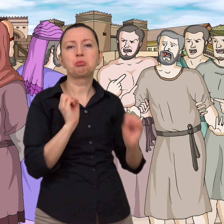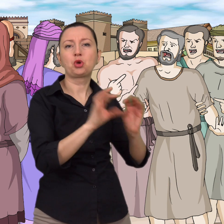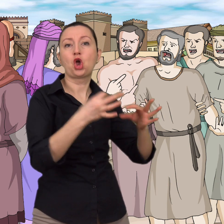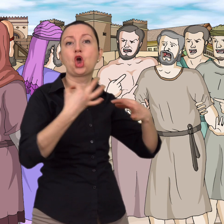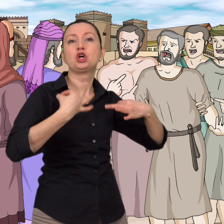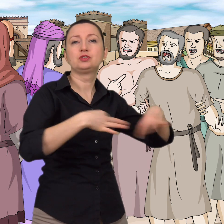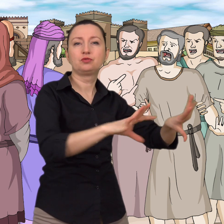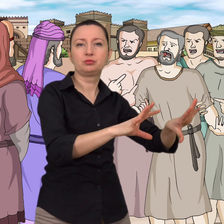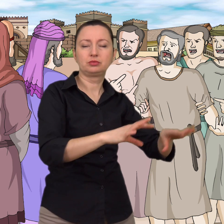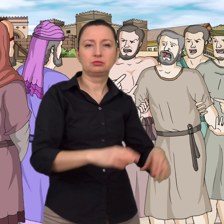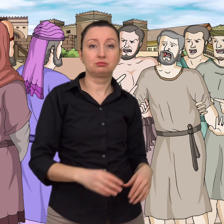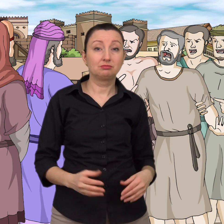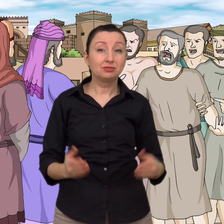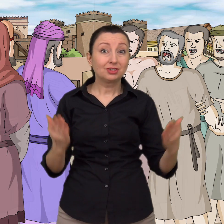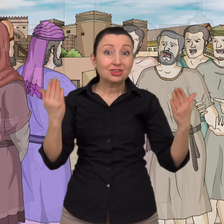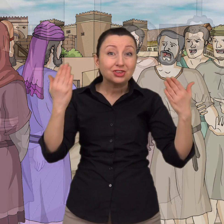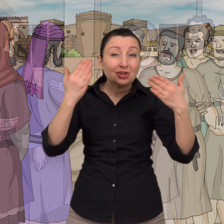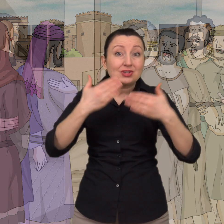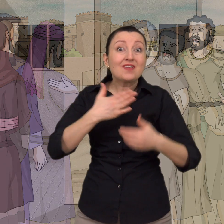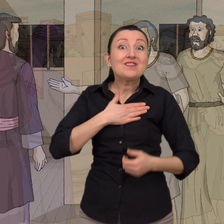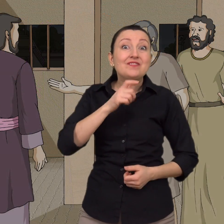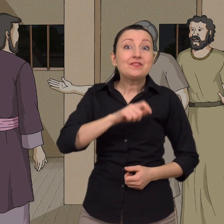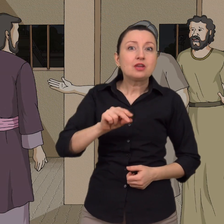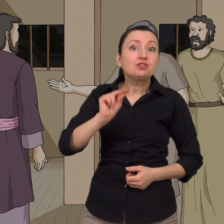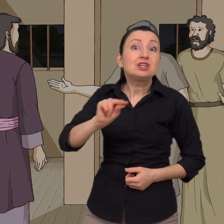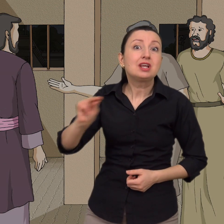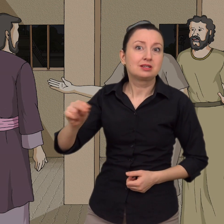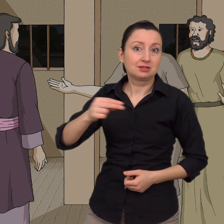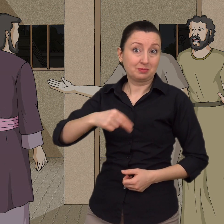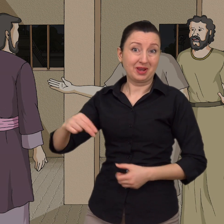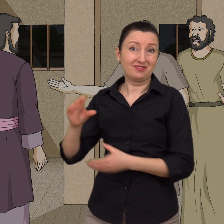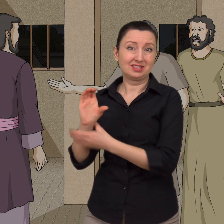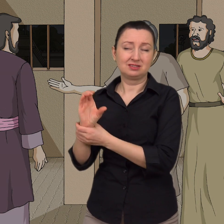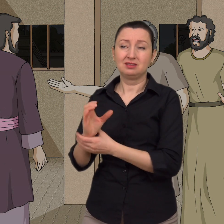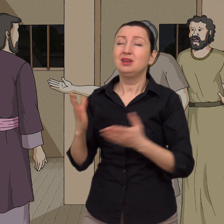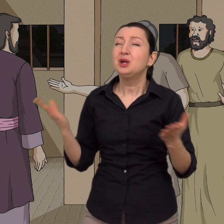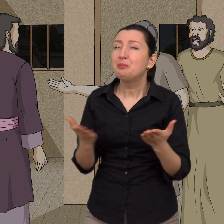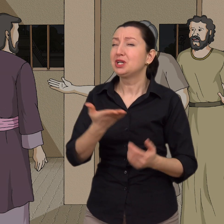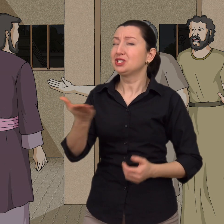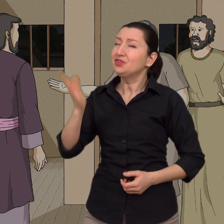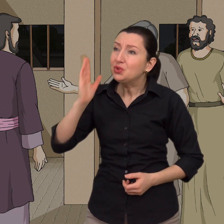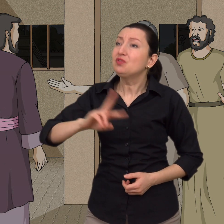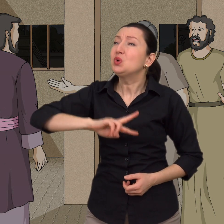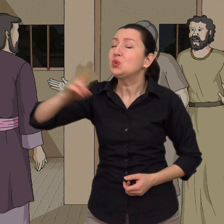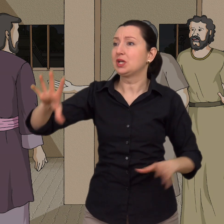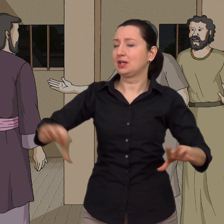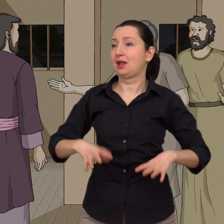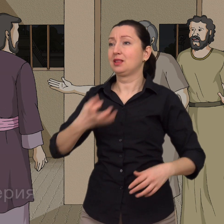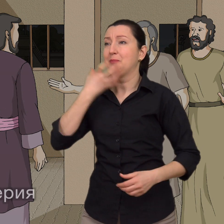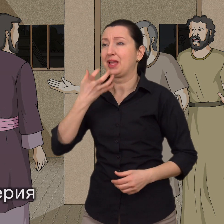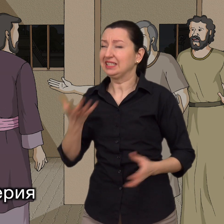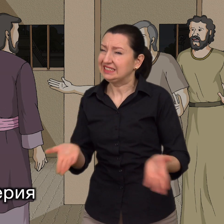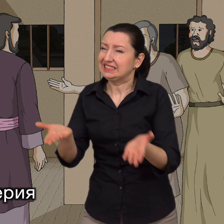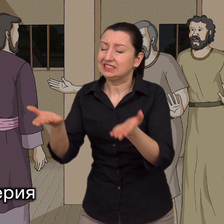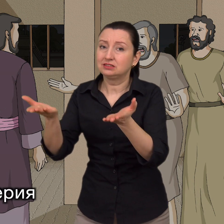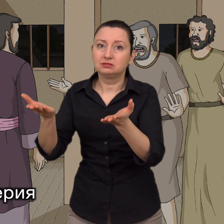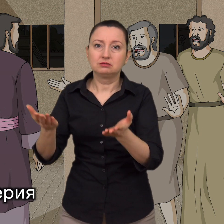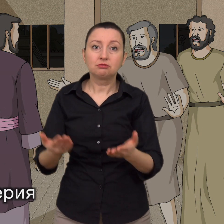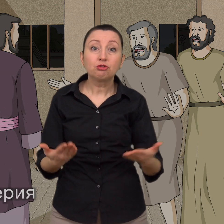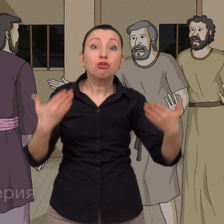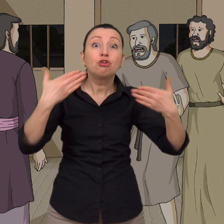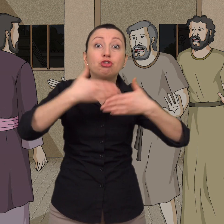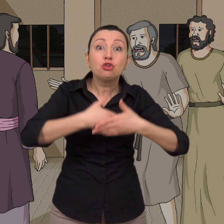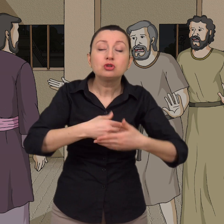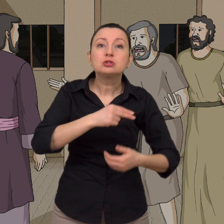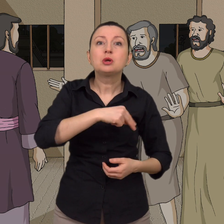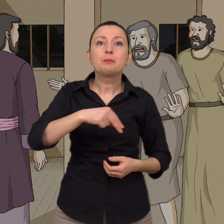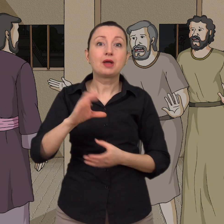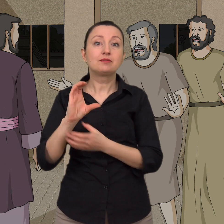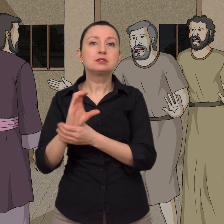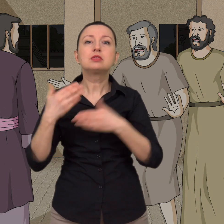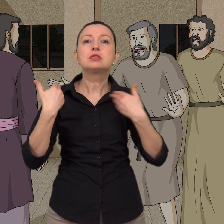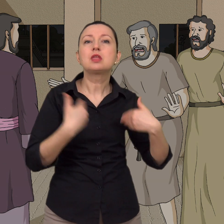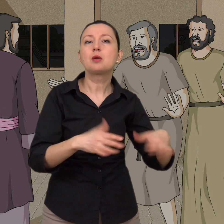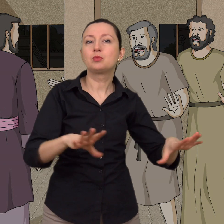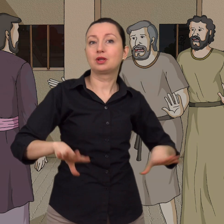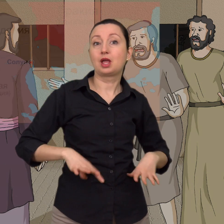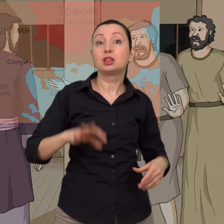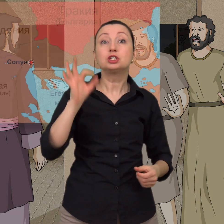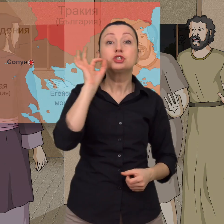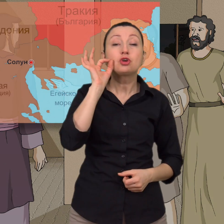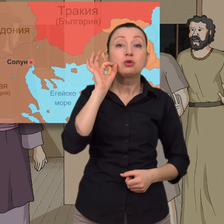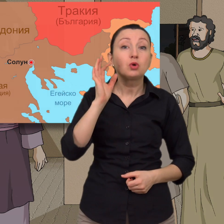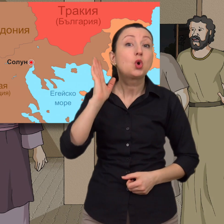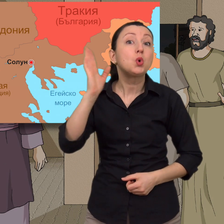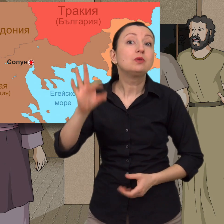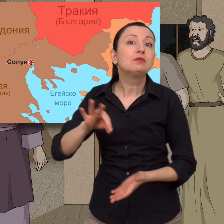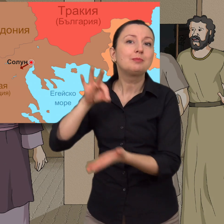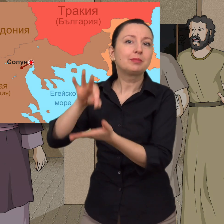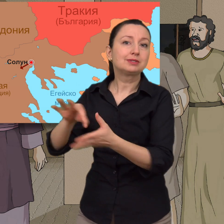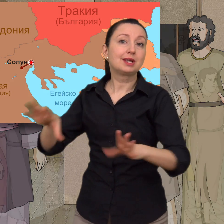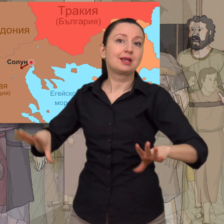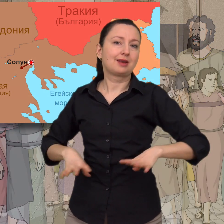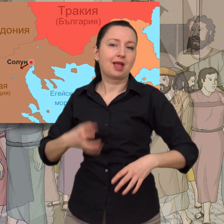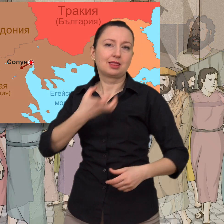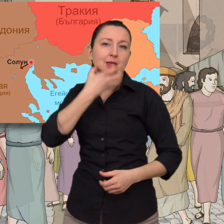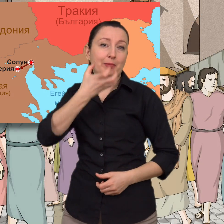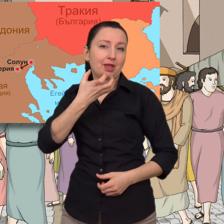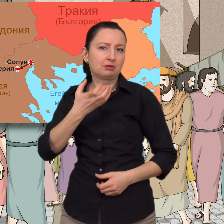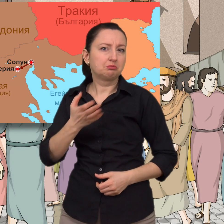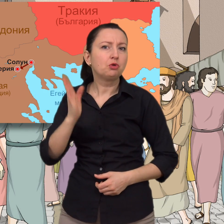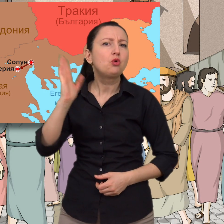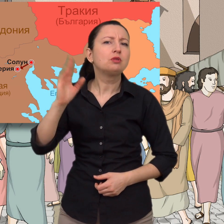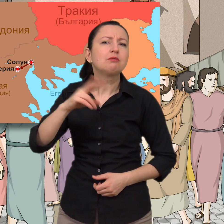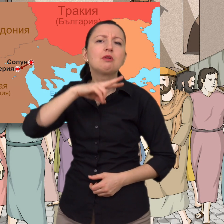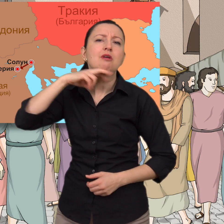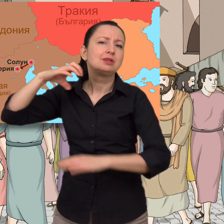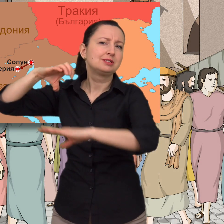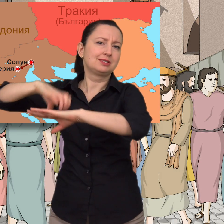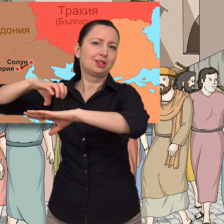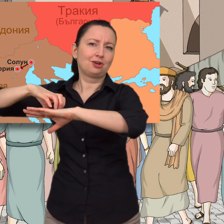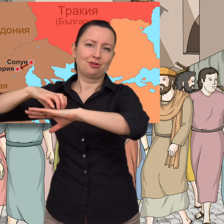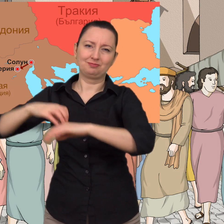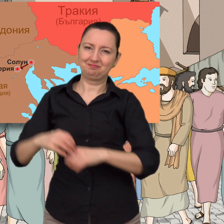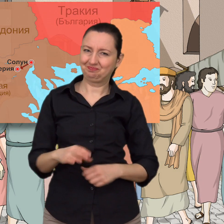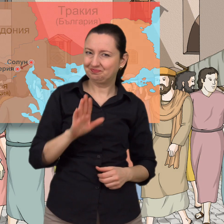As soon as night had fallen, the brothers sent Paul and Silas away to Berea.